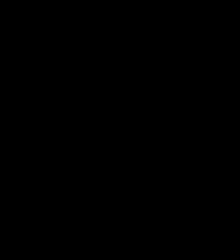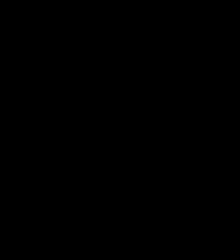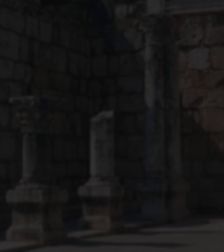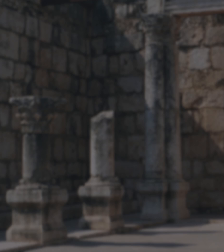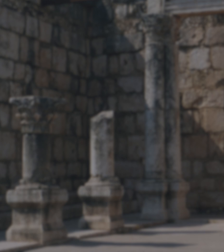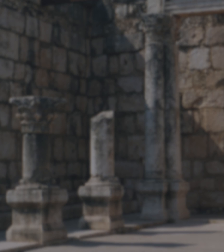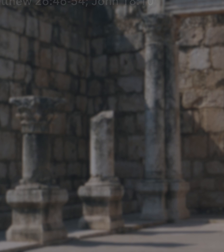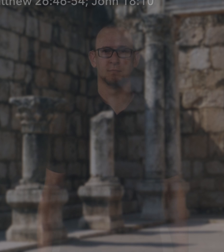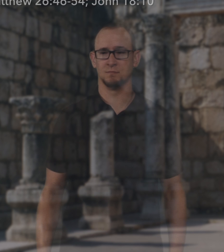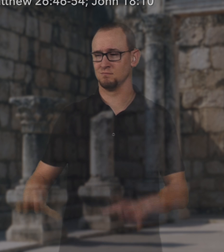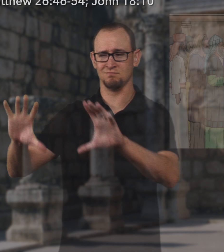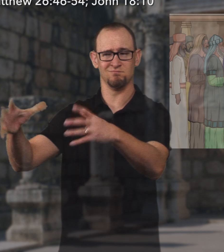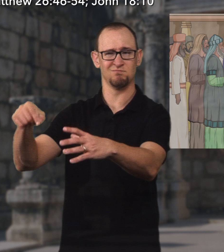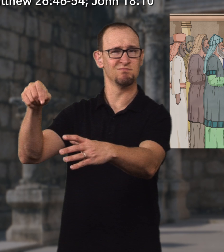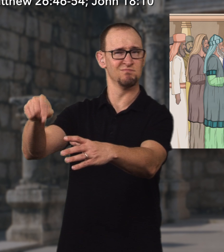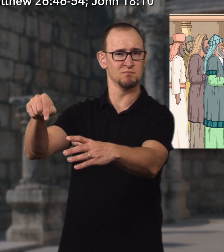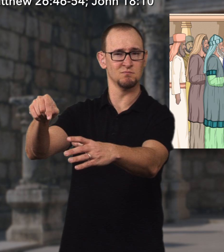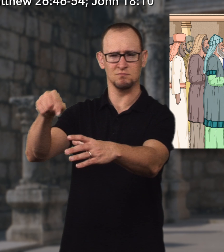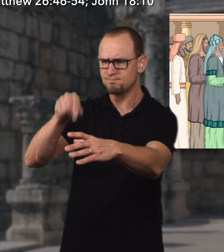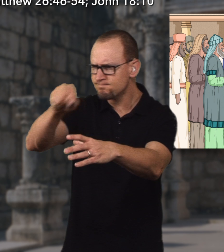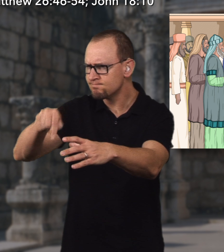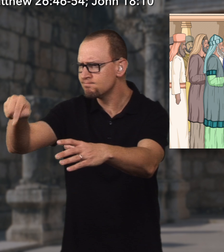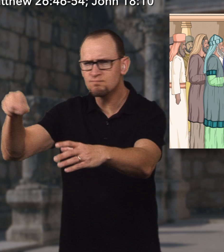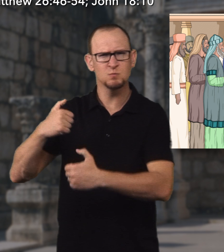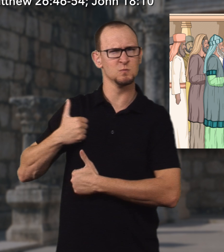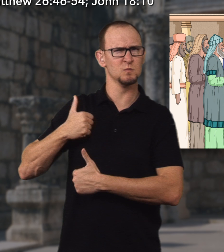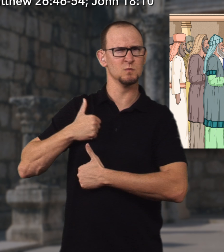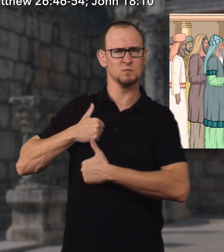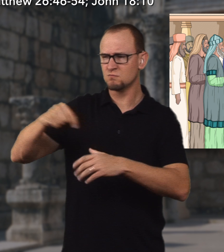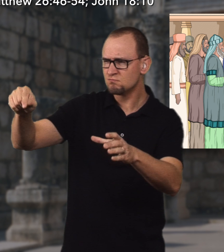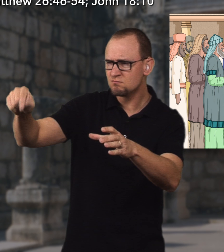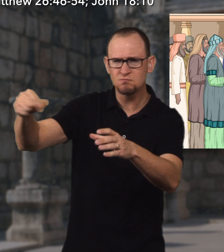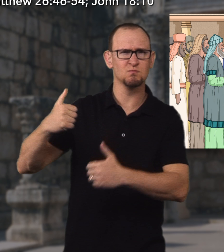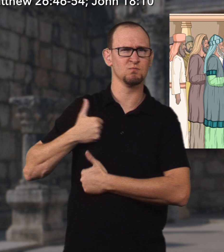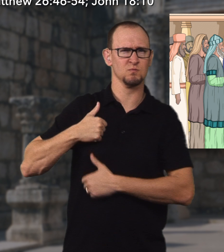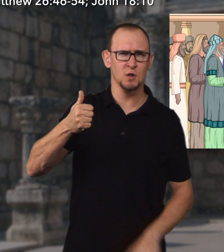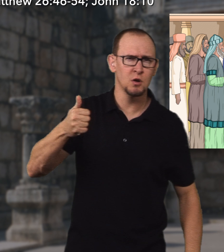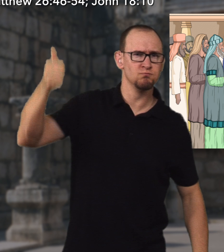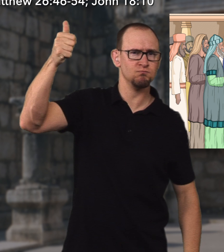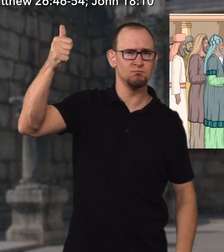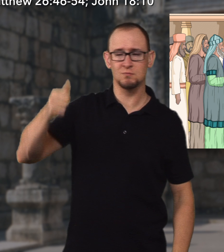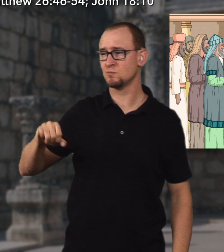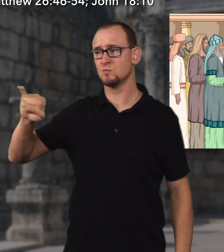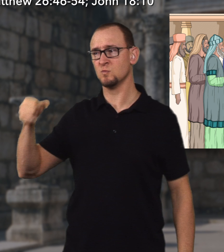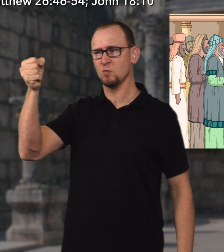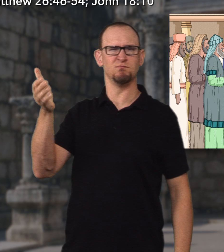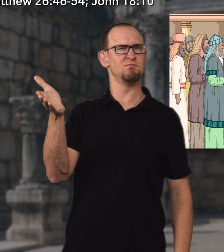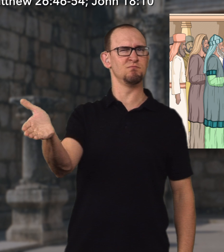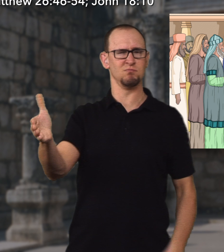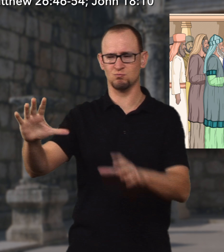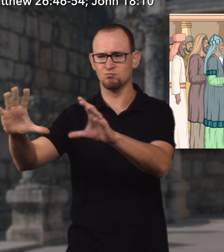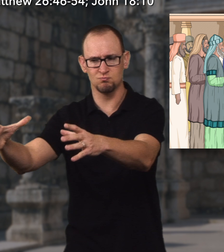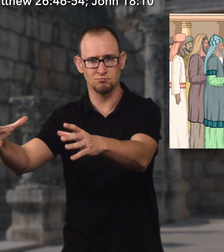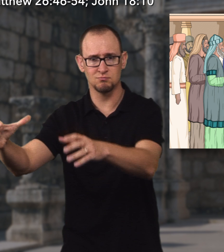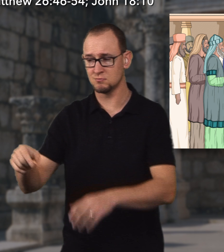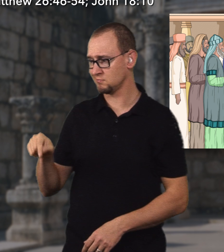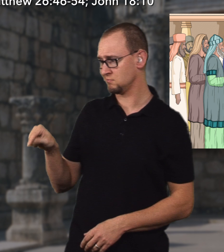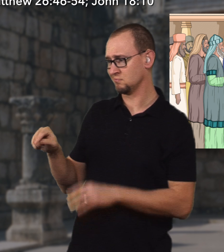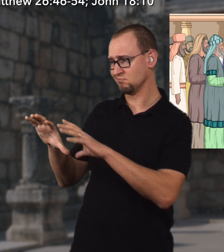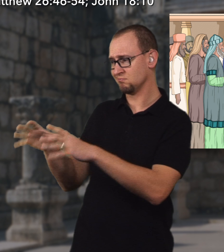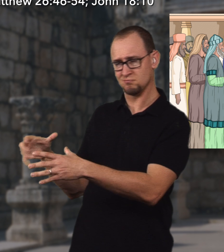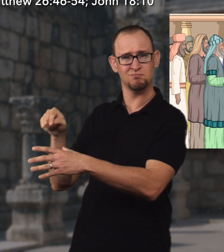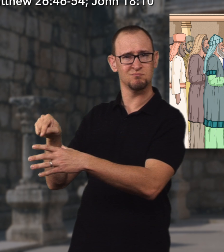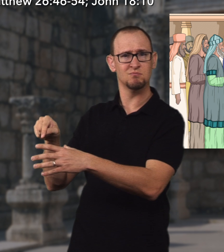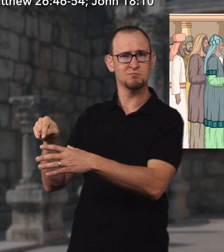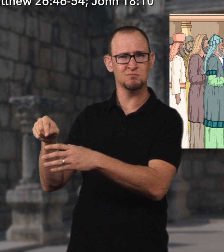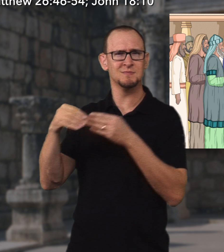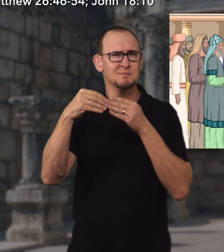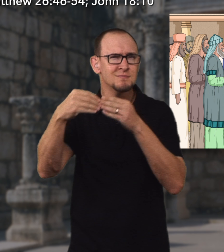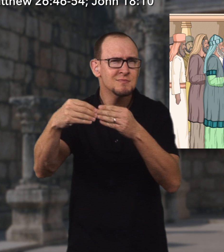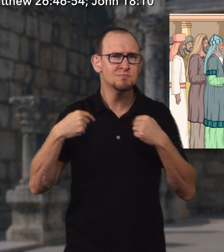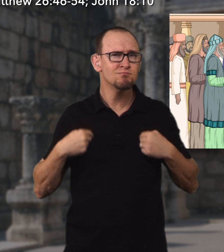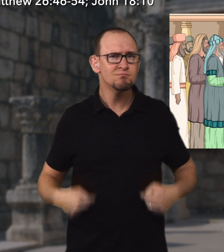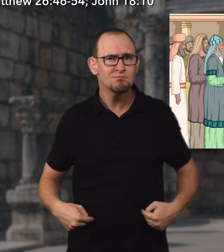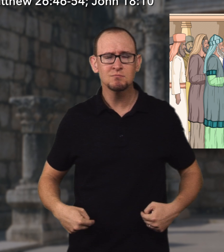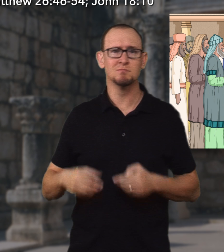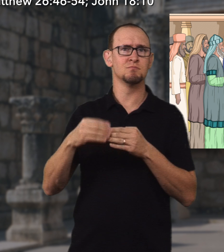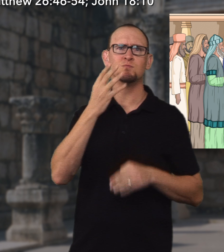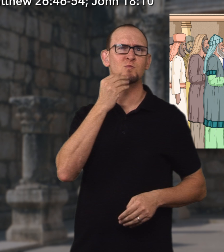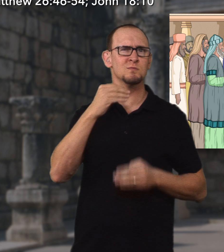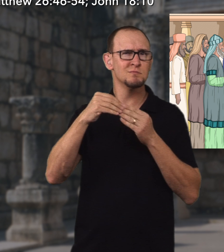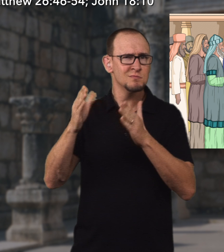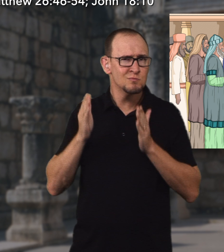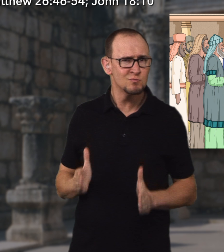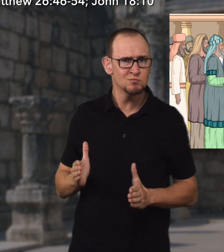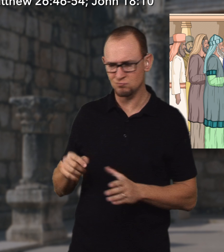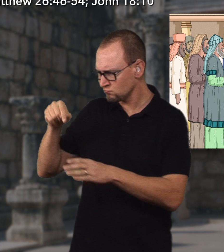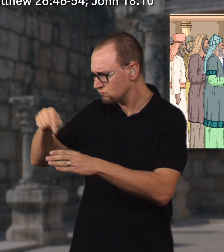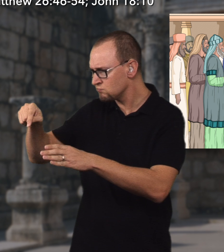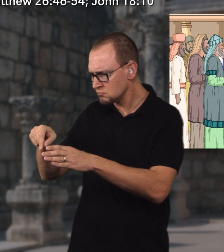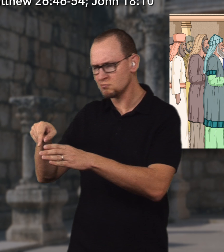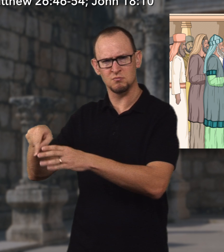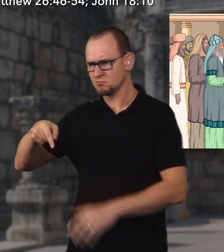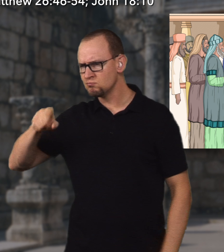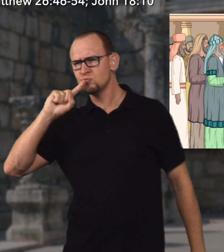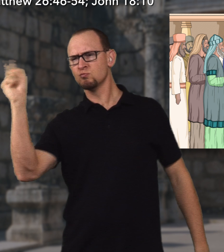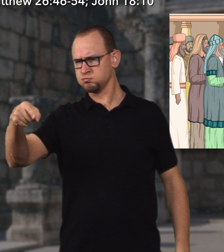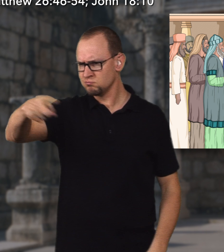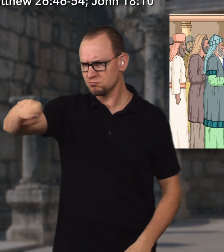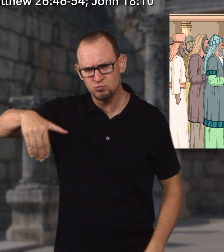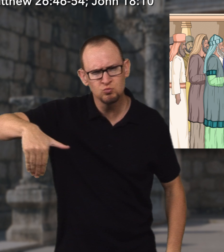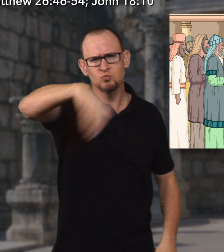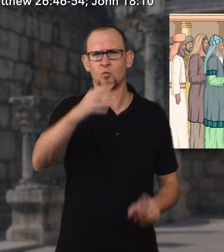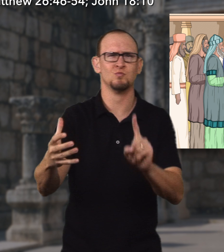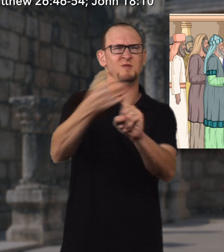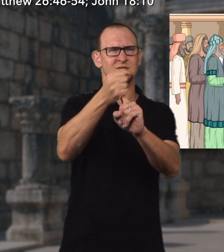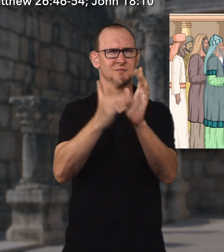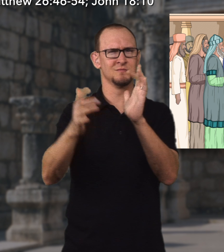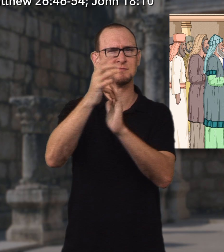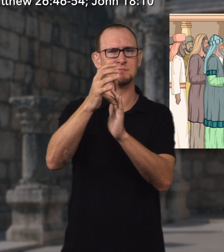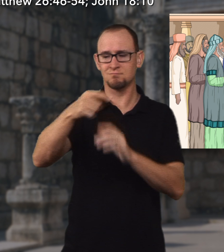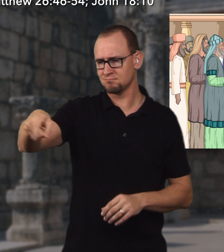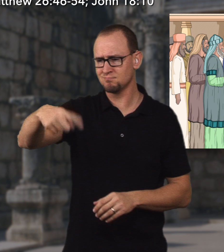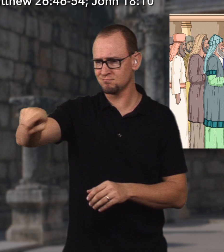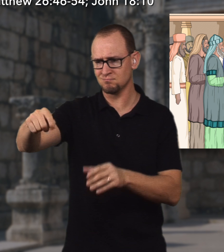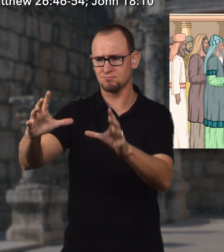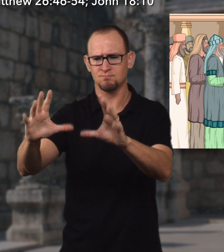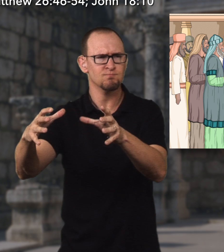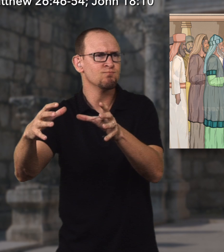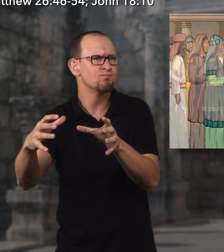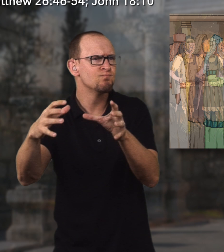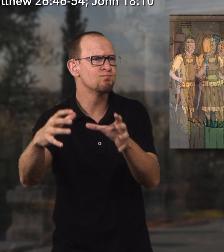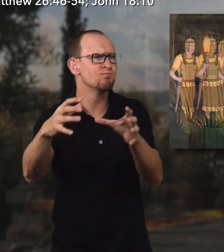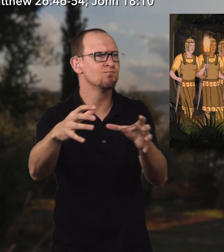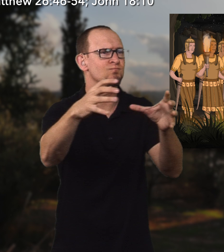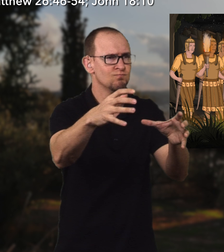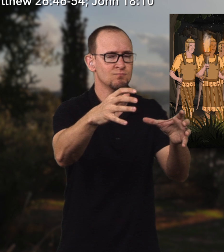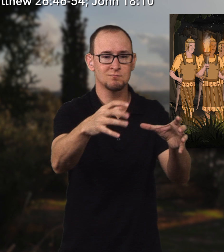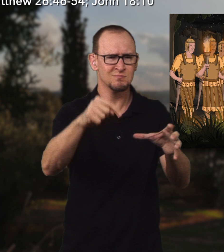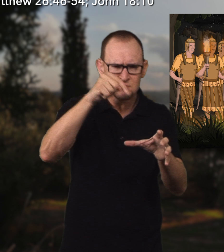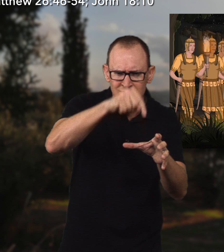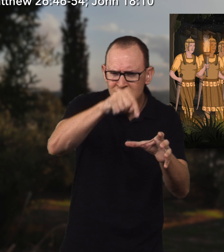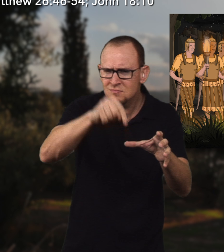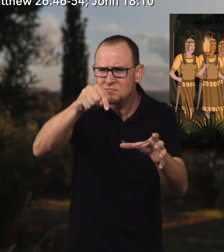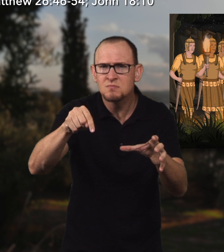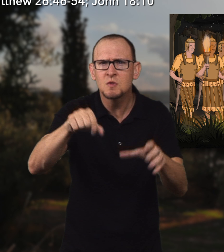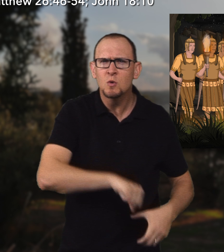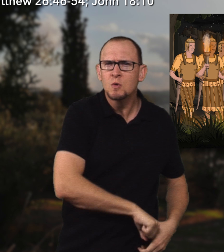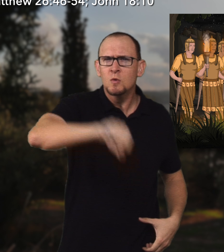Rise, let us go! See, My betrayer is approaching!”